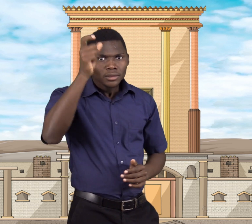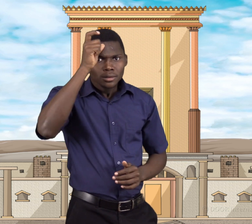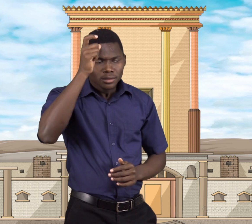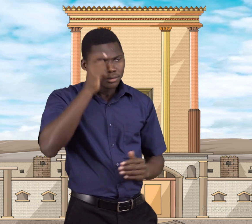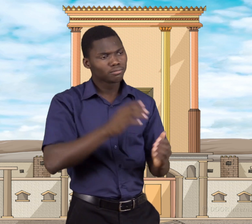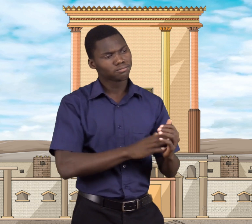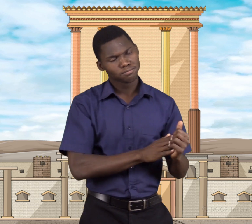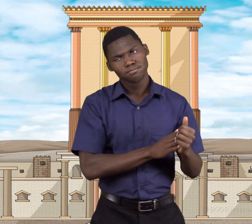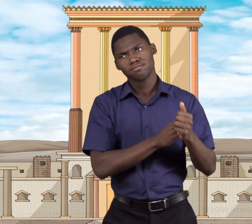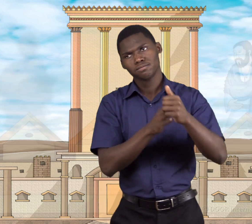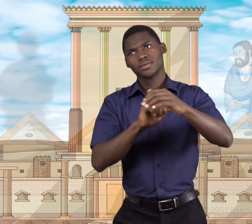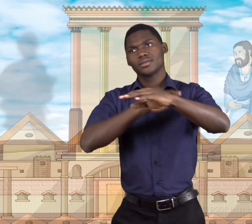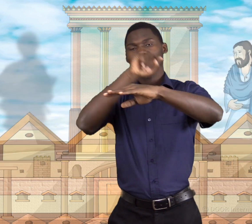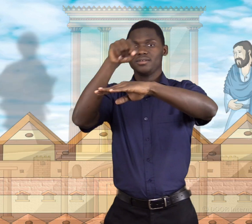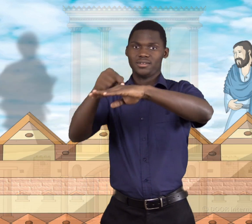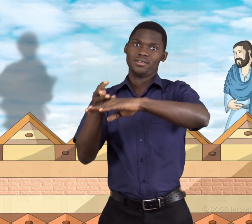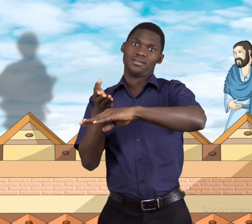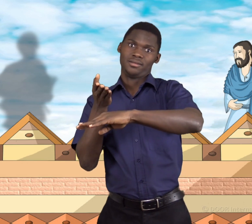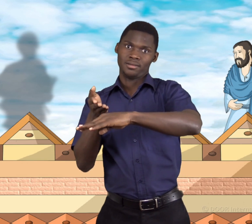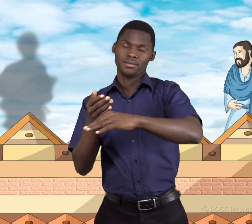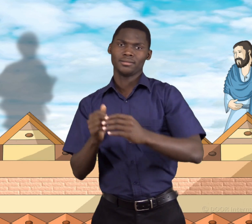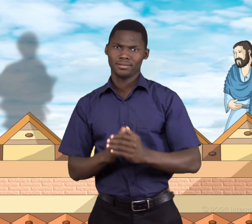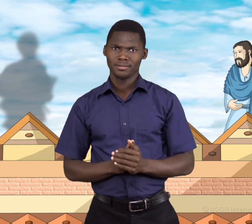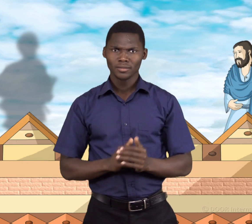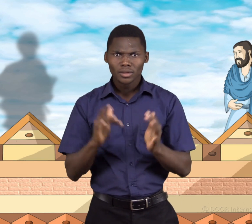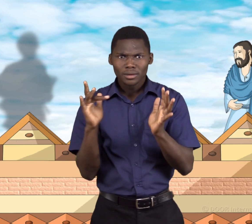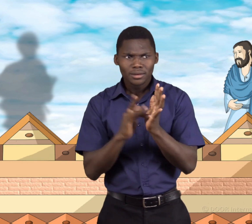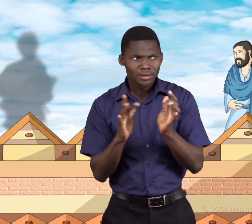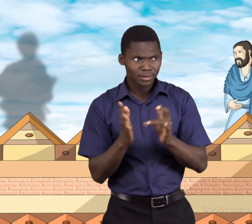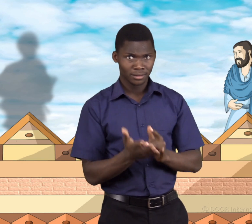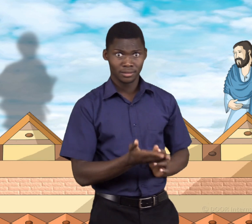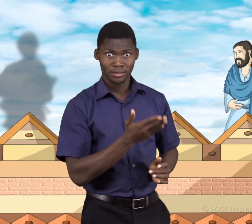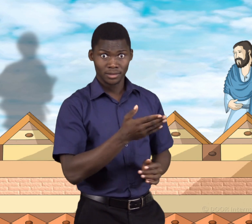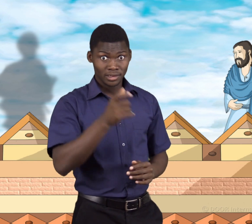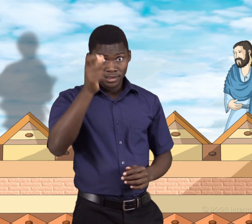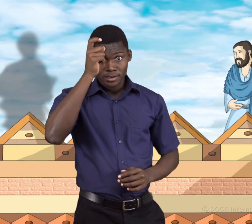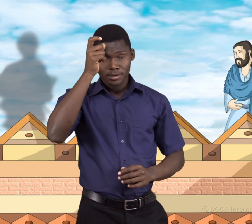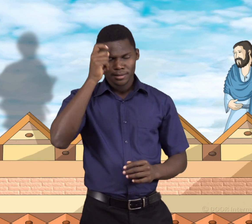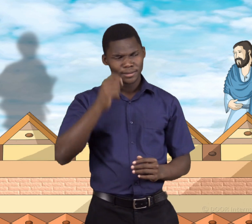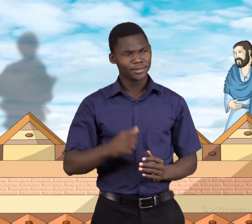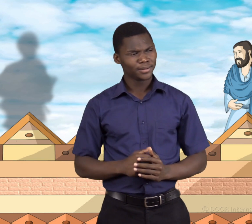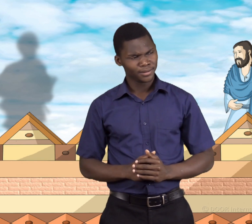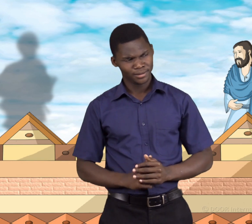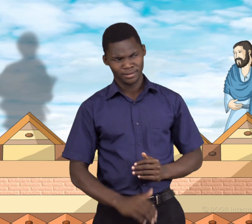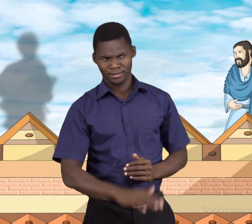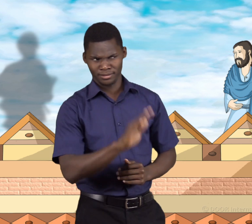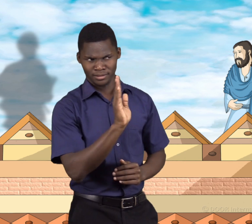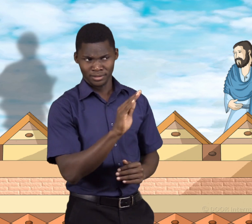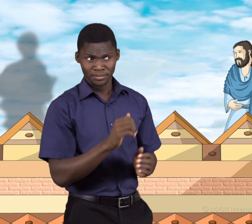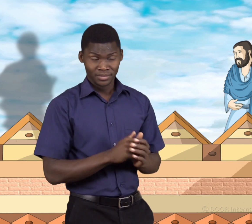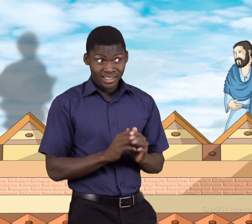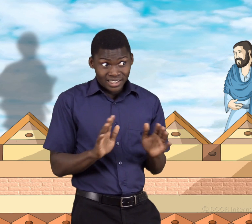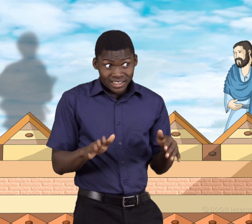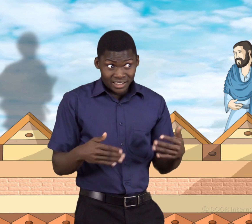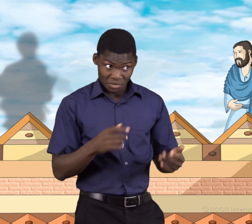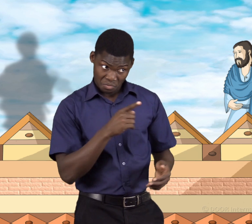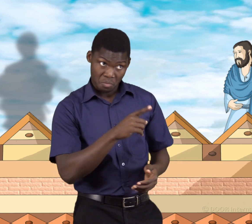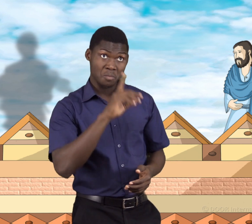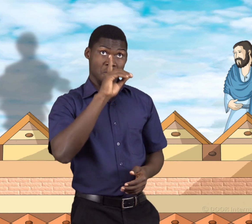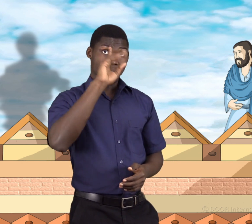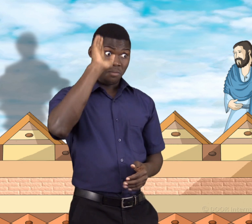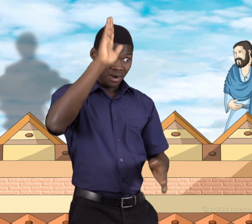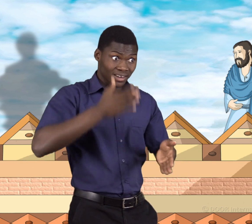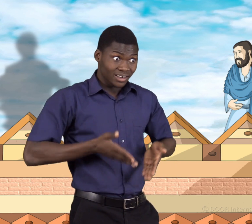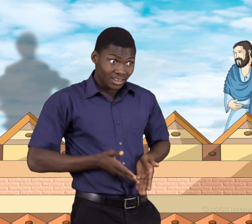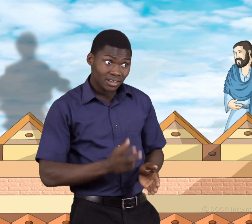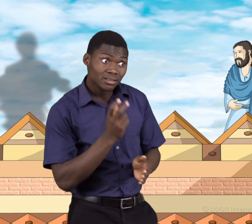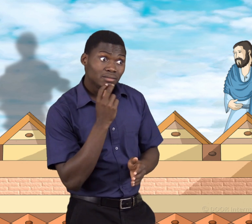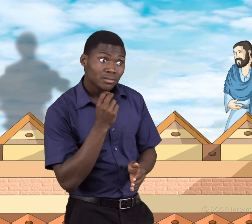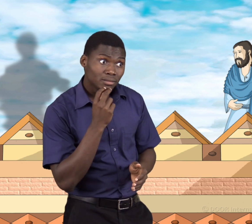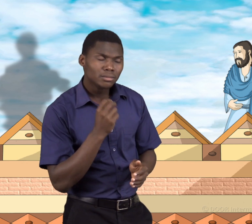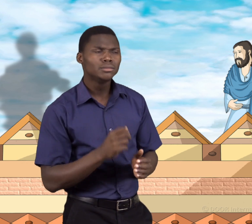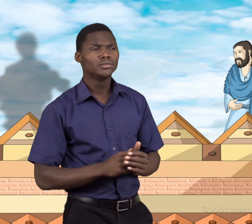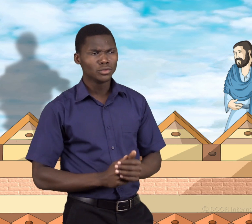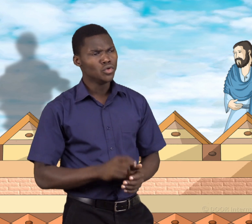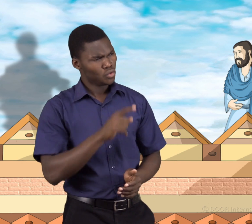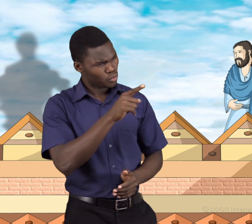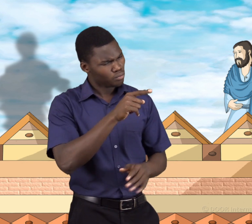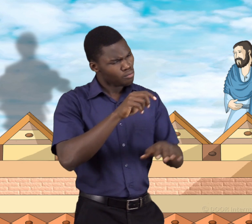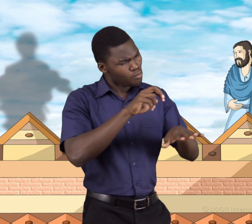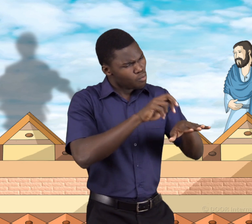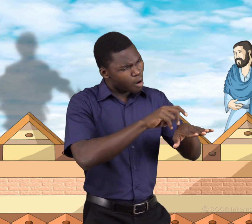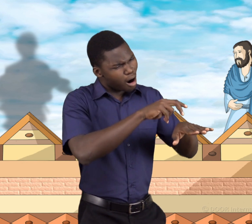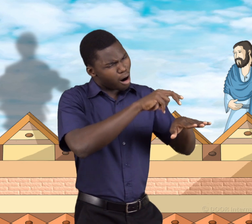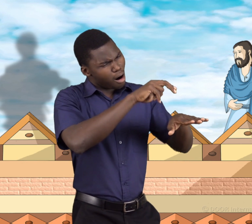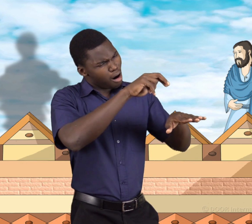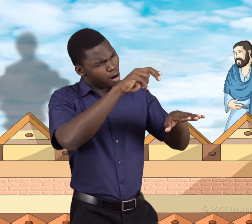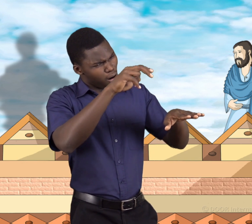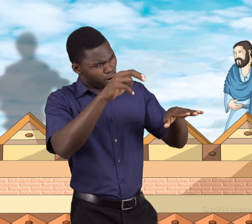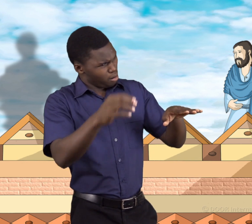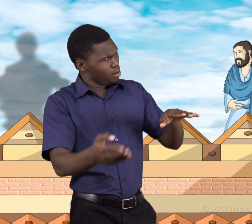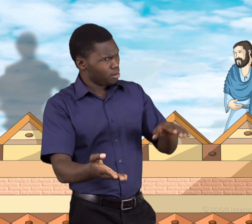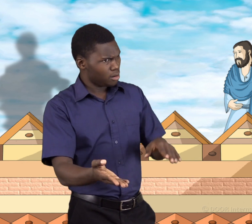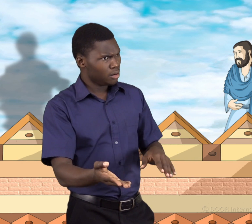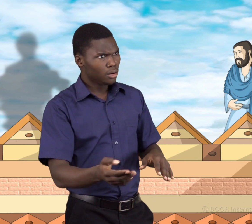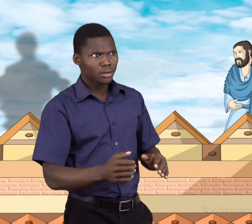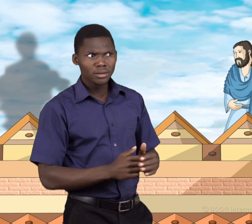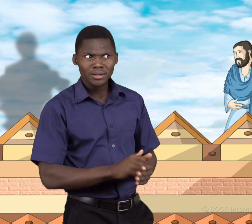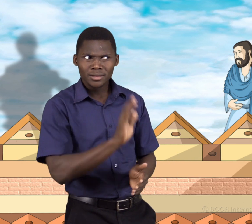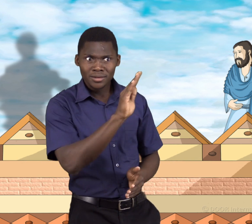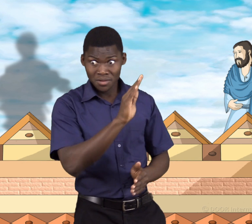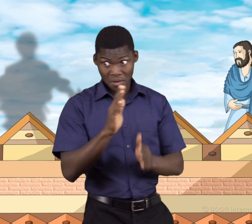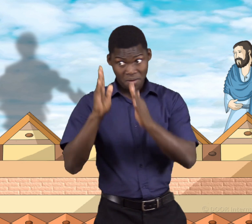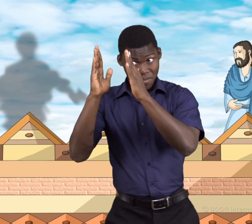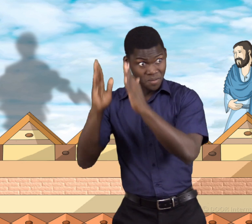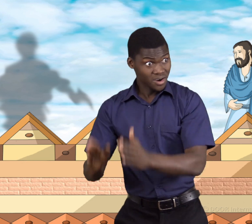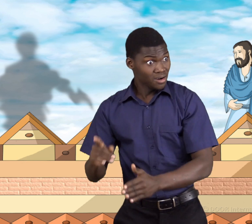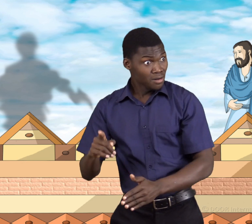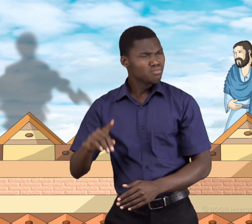“If You are the Son of God,” he said, “throw Yourself down.